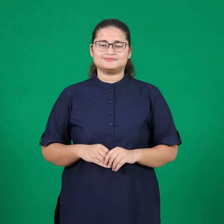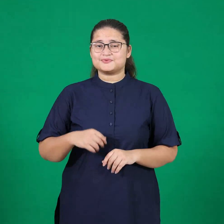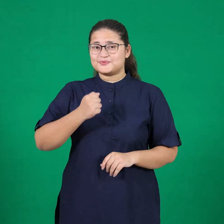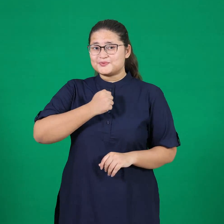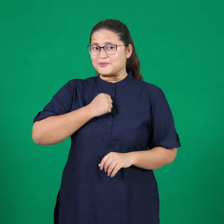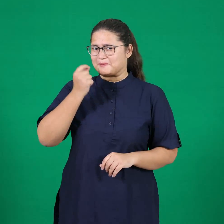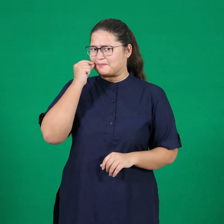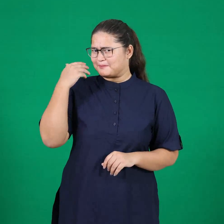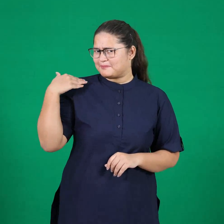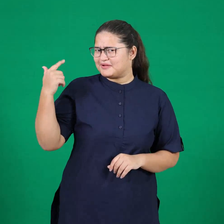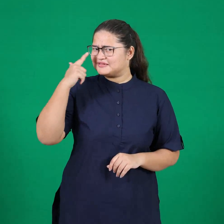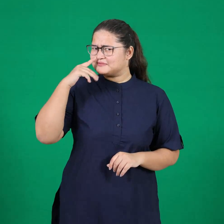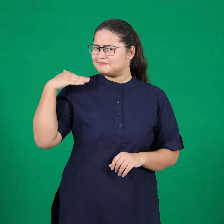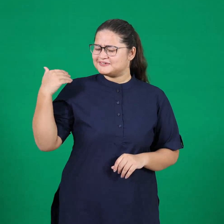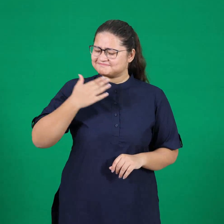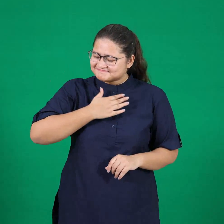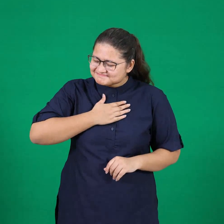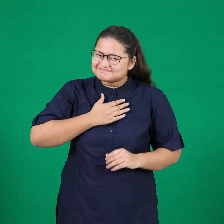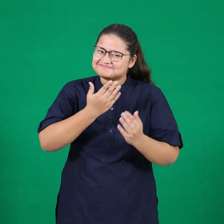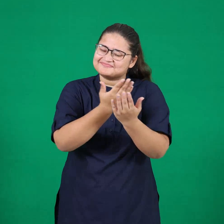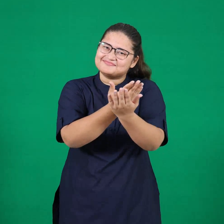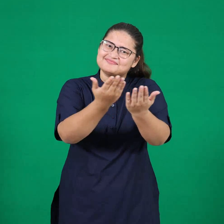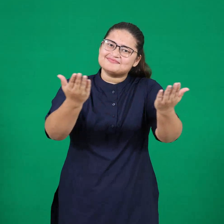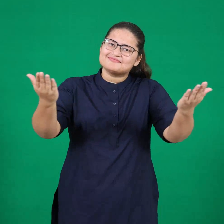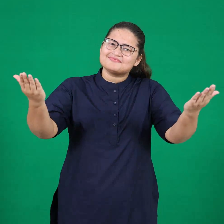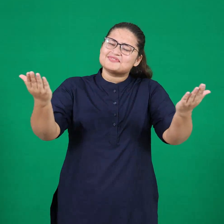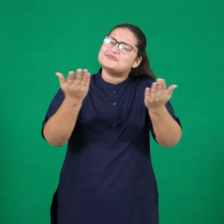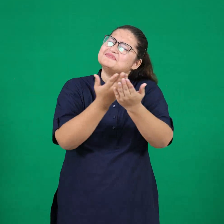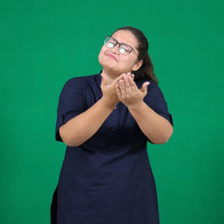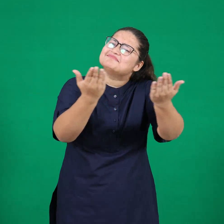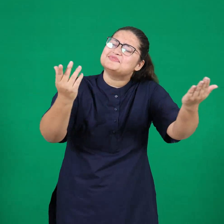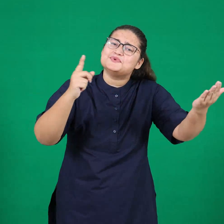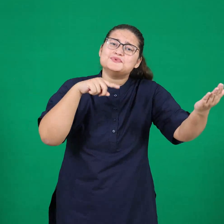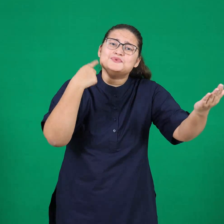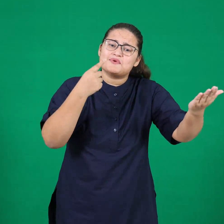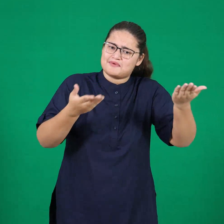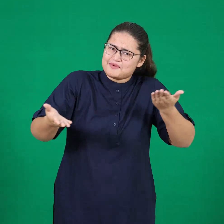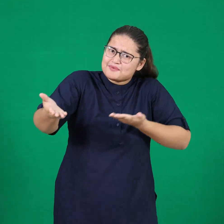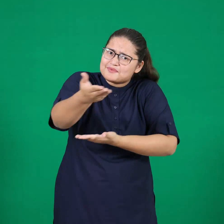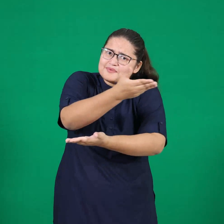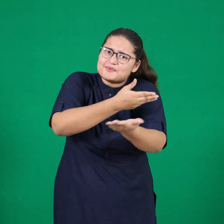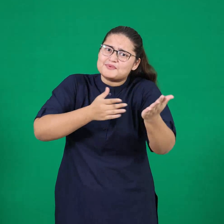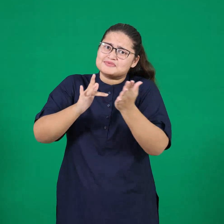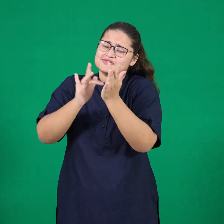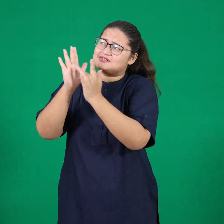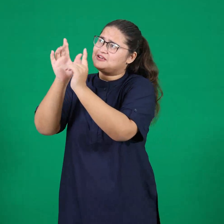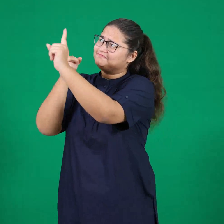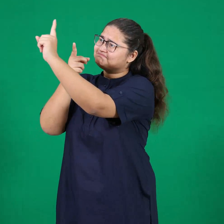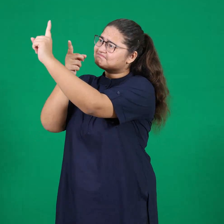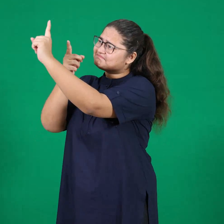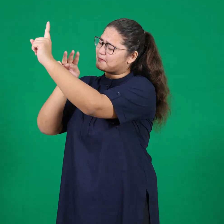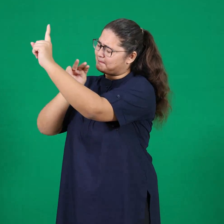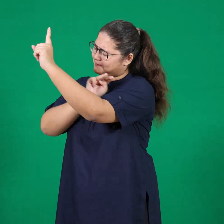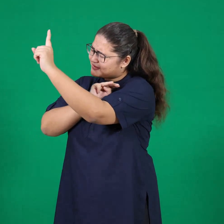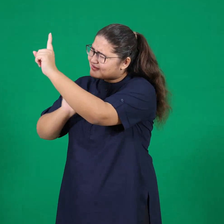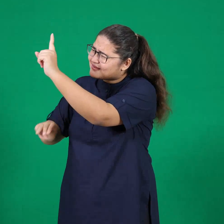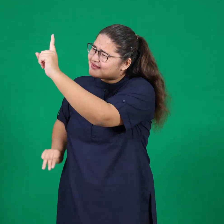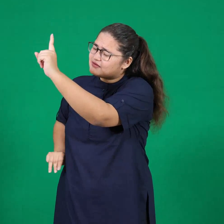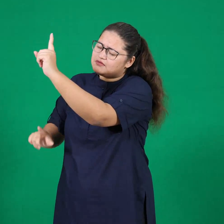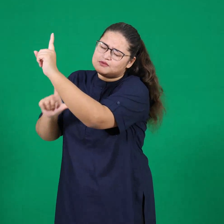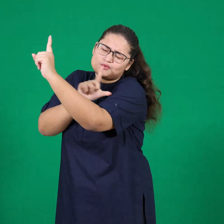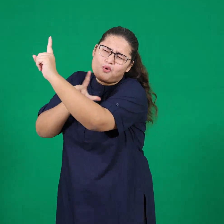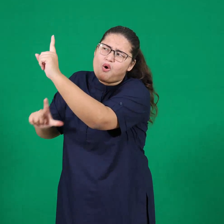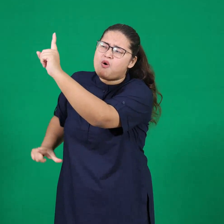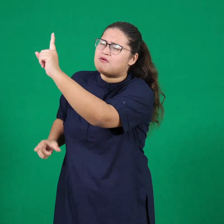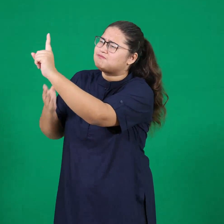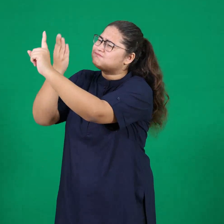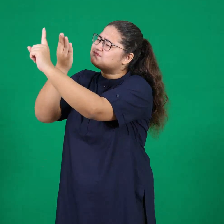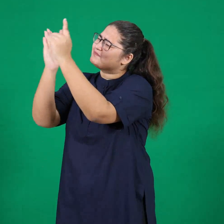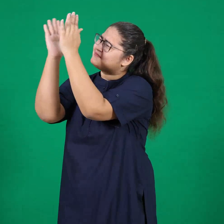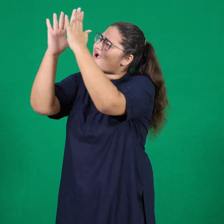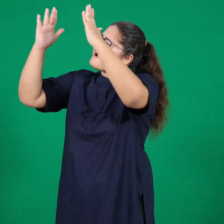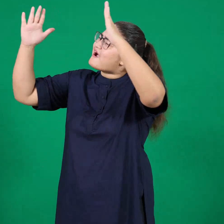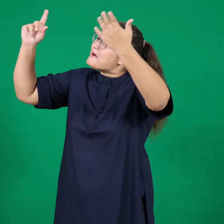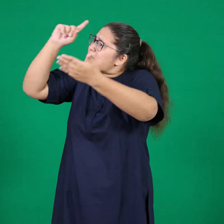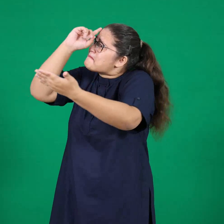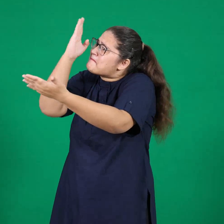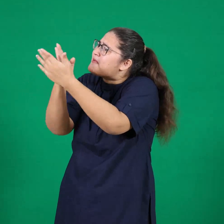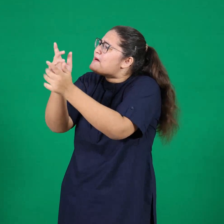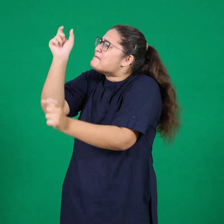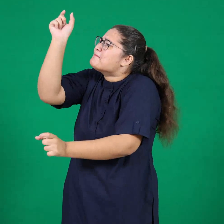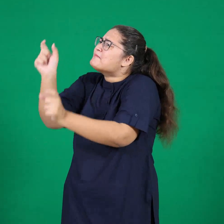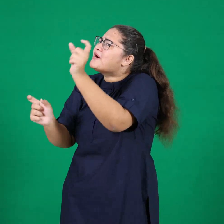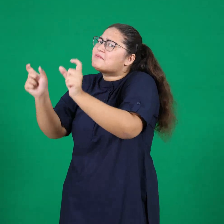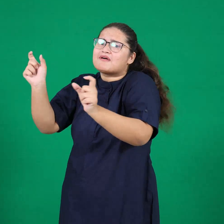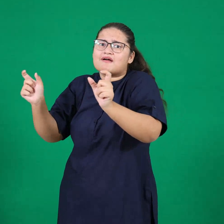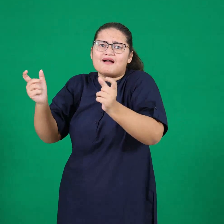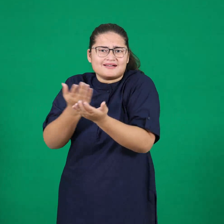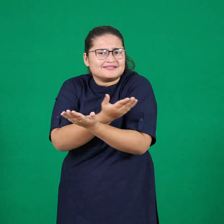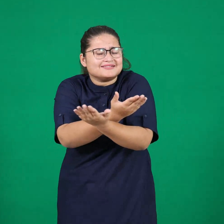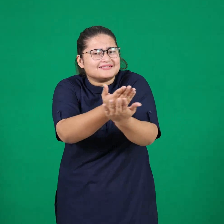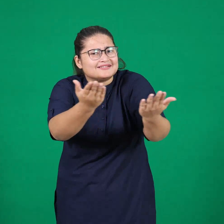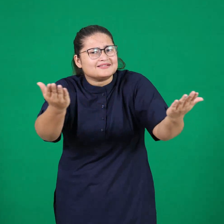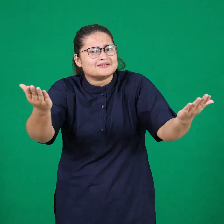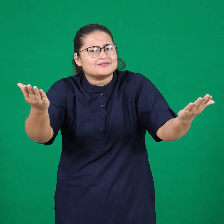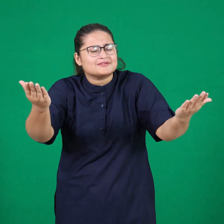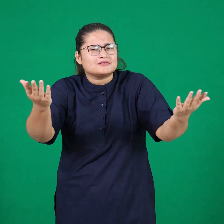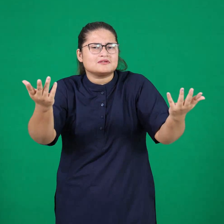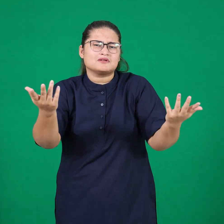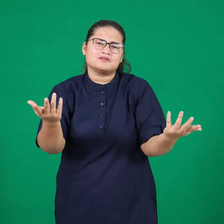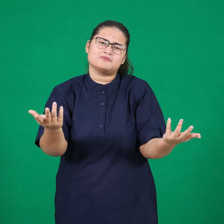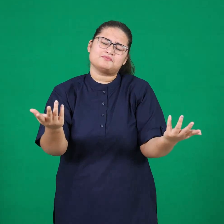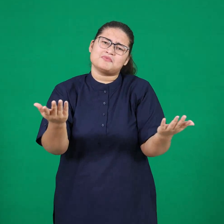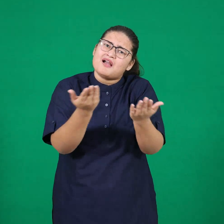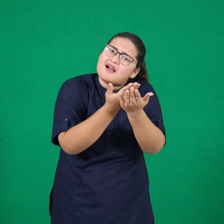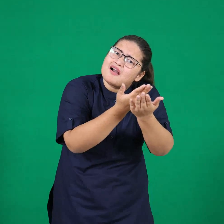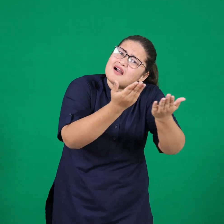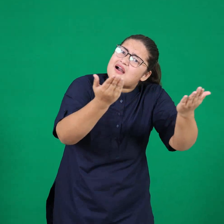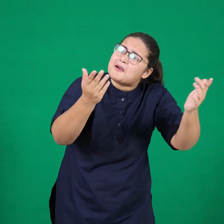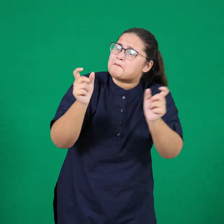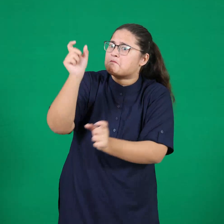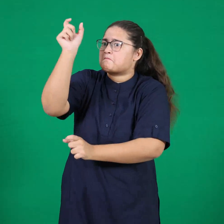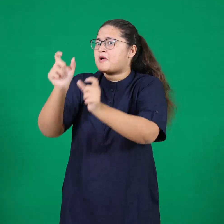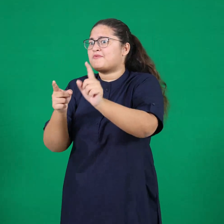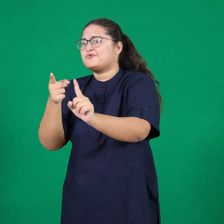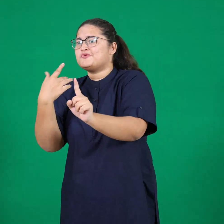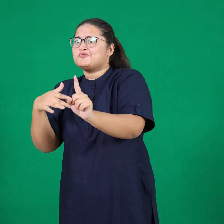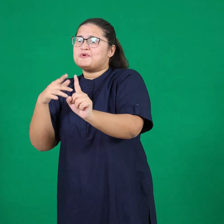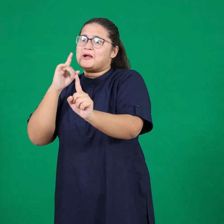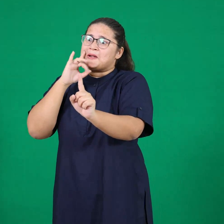My brothers, as you hold out your faith in our glorious Lord Jesus Christ, do not show favoritism.